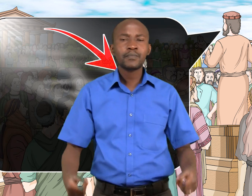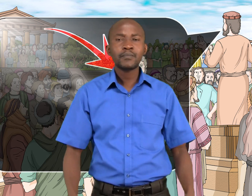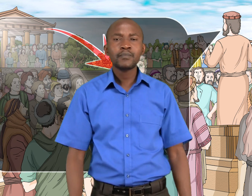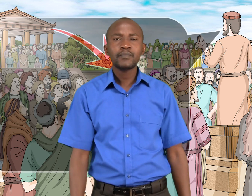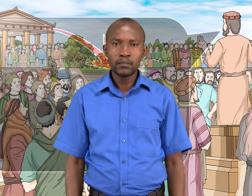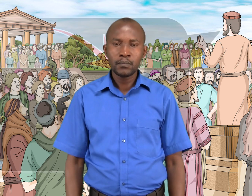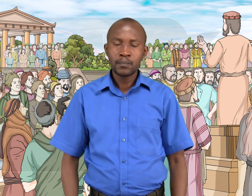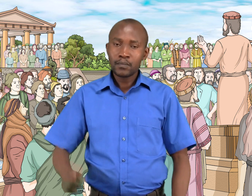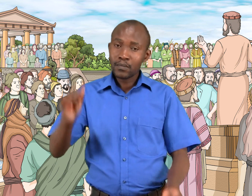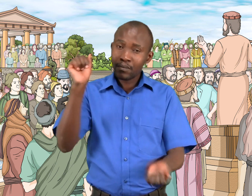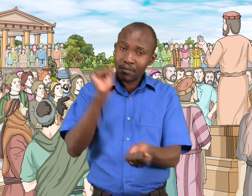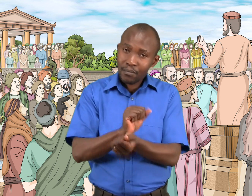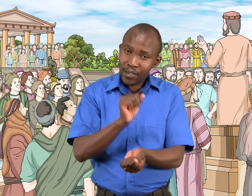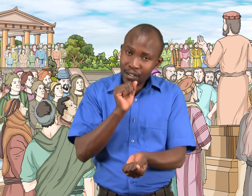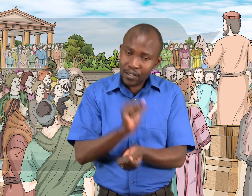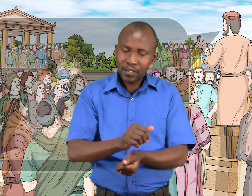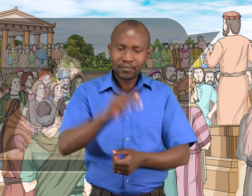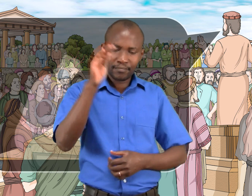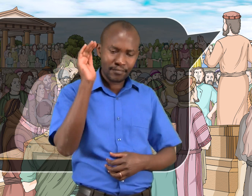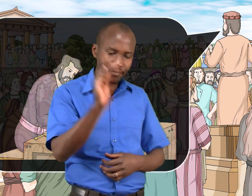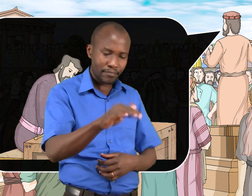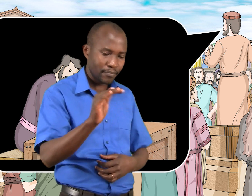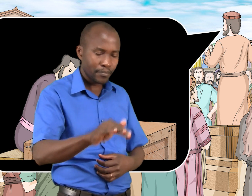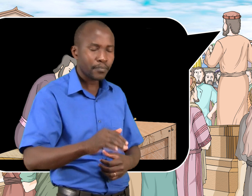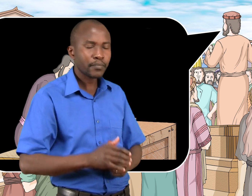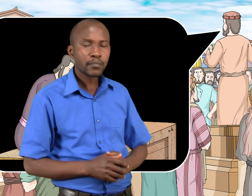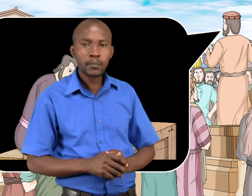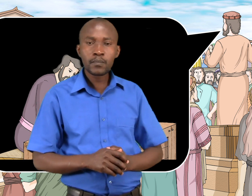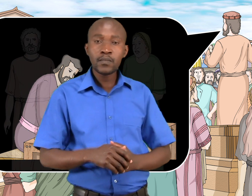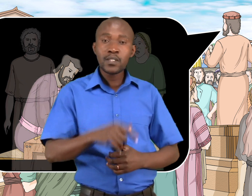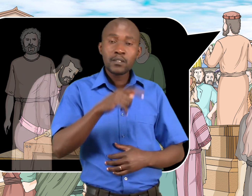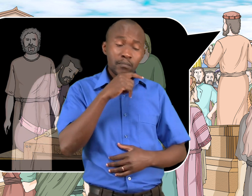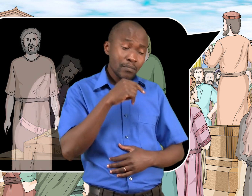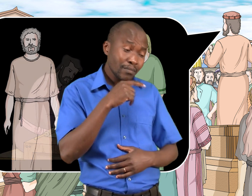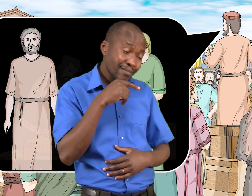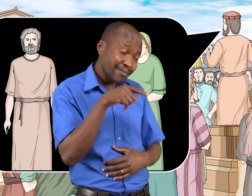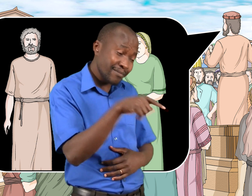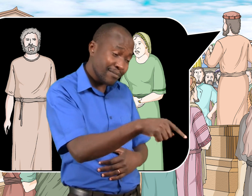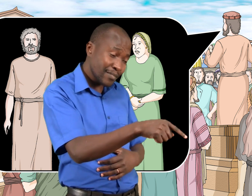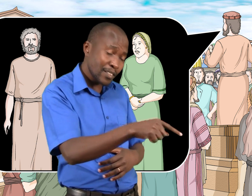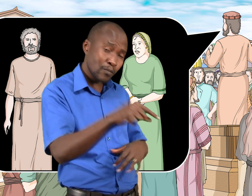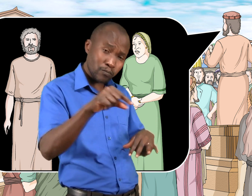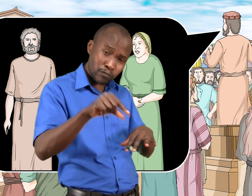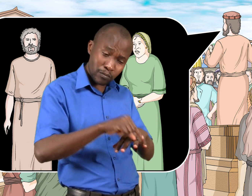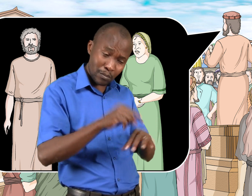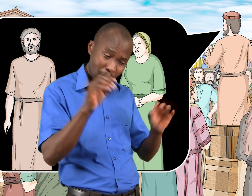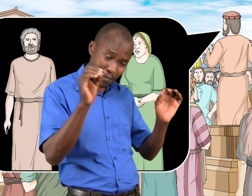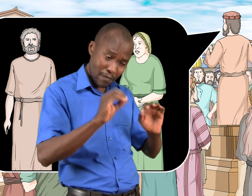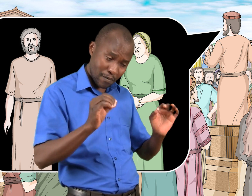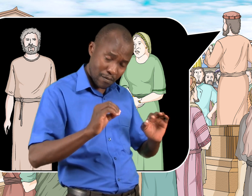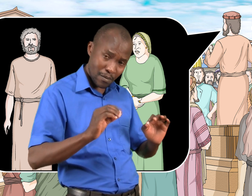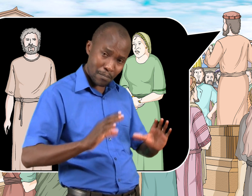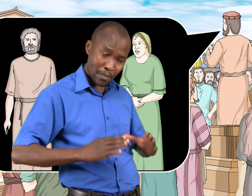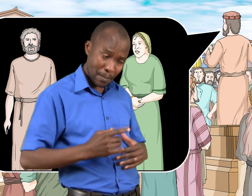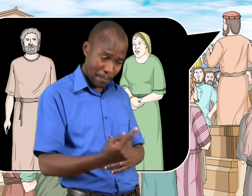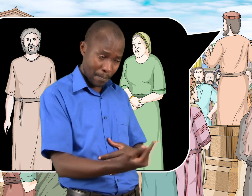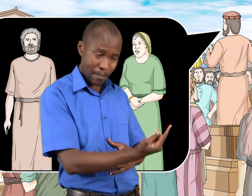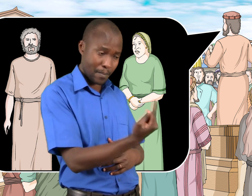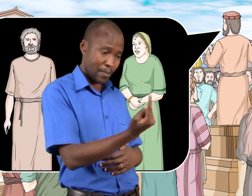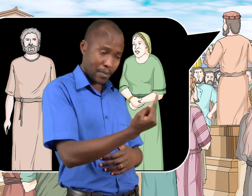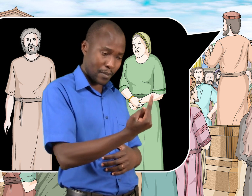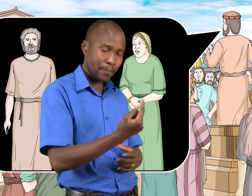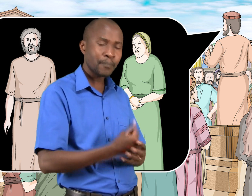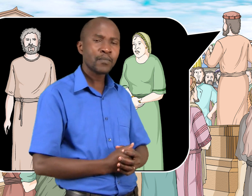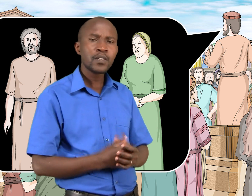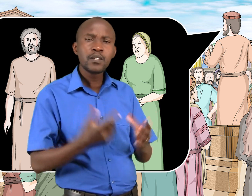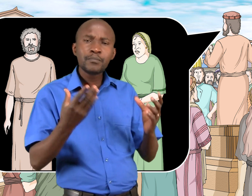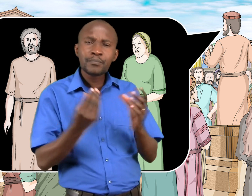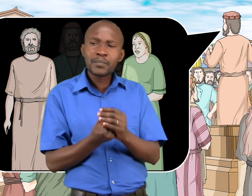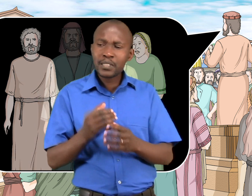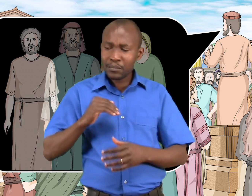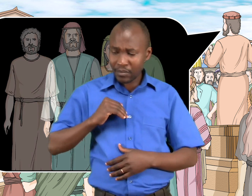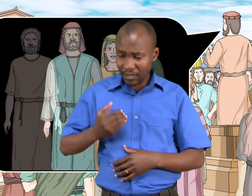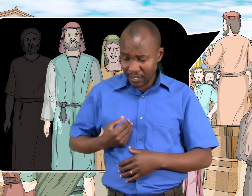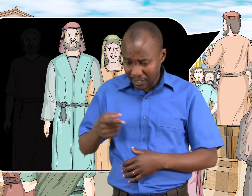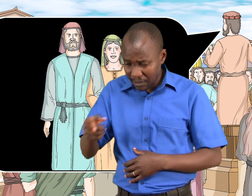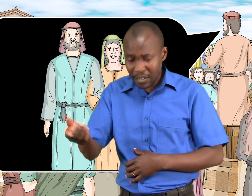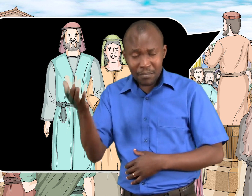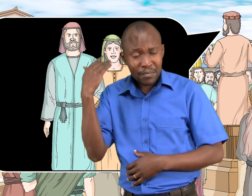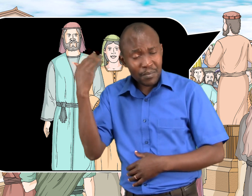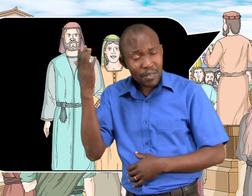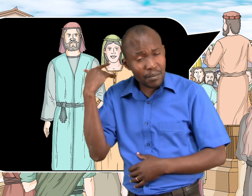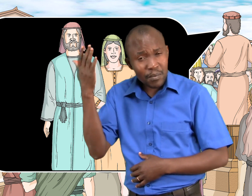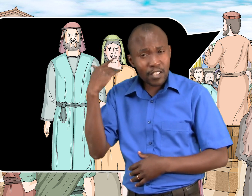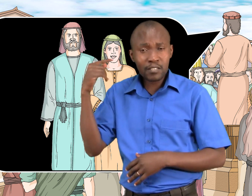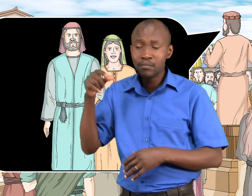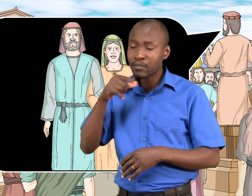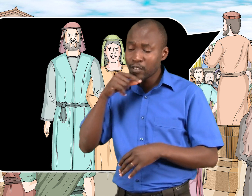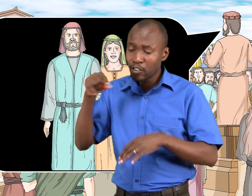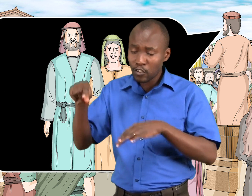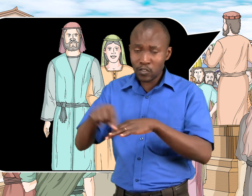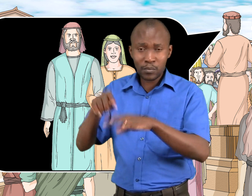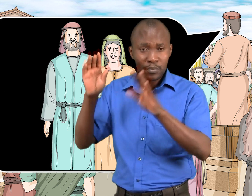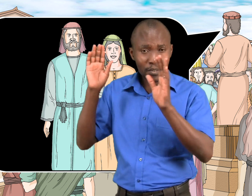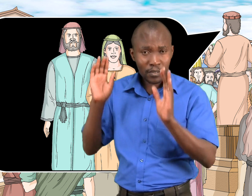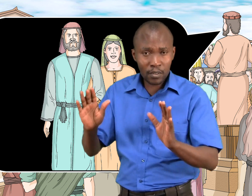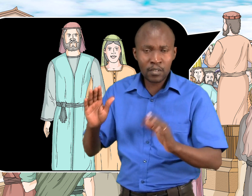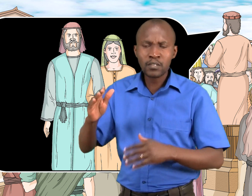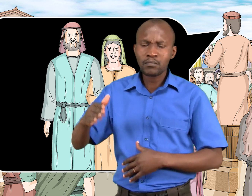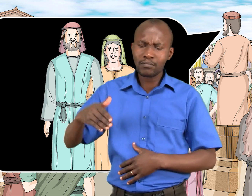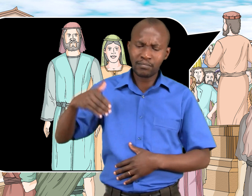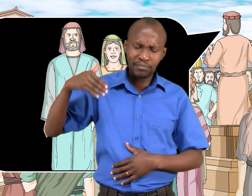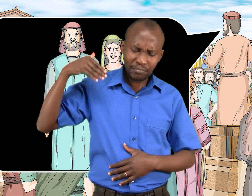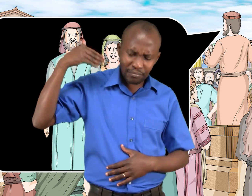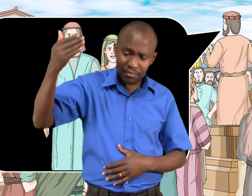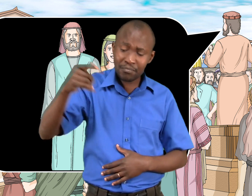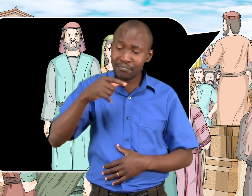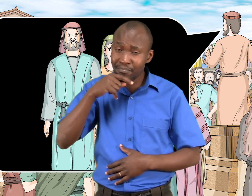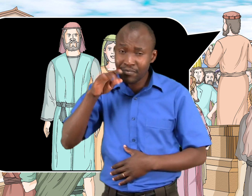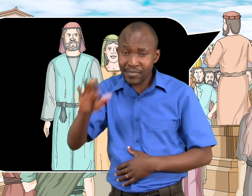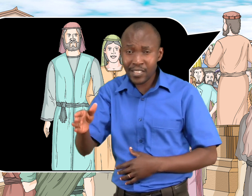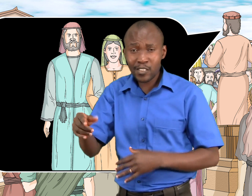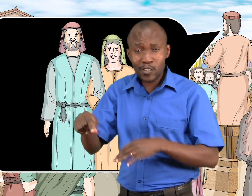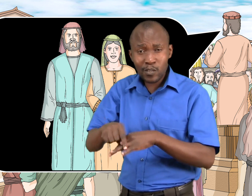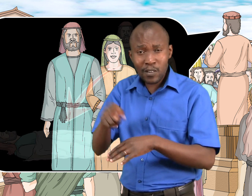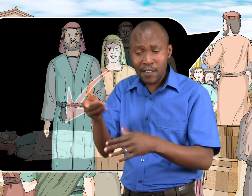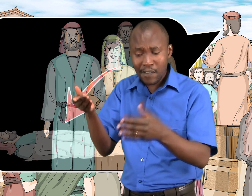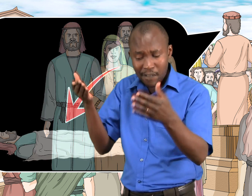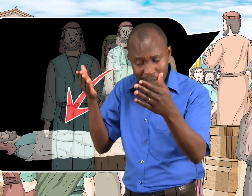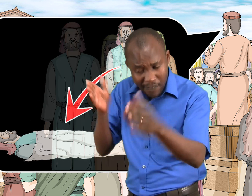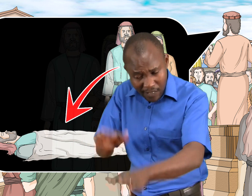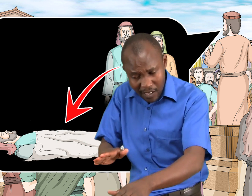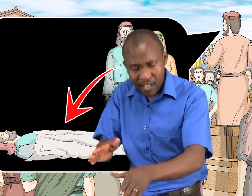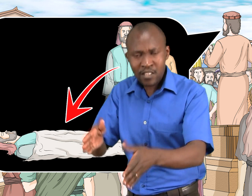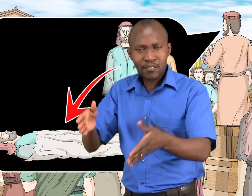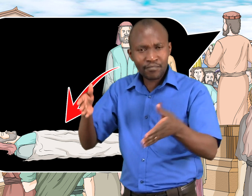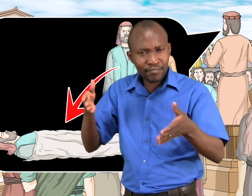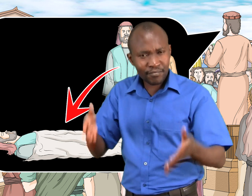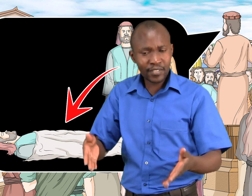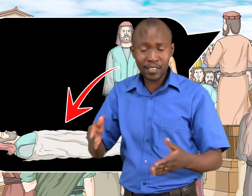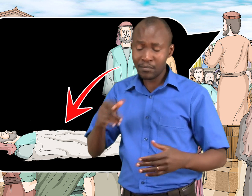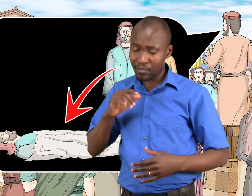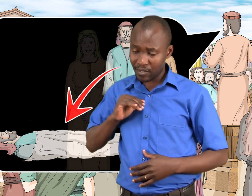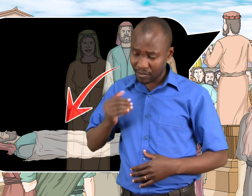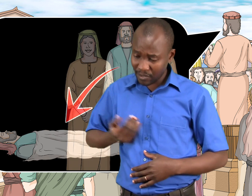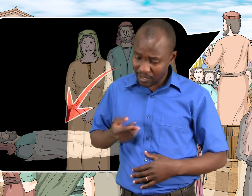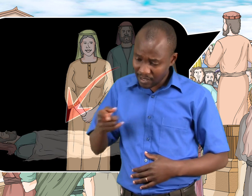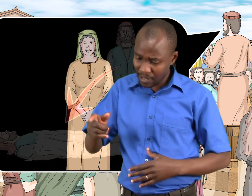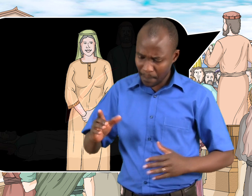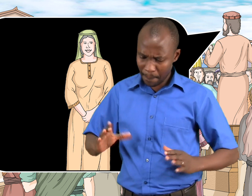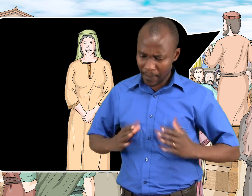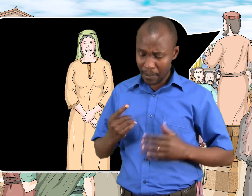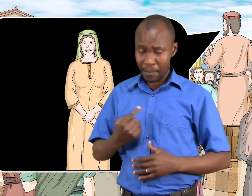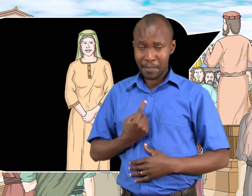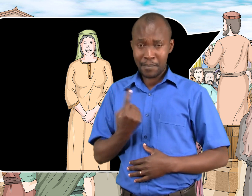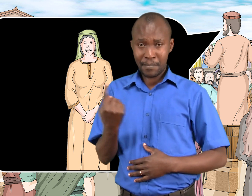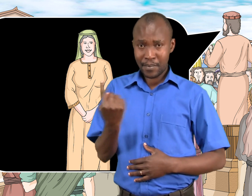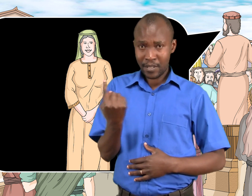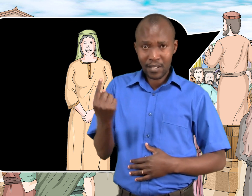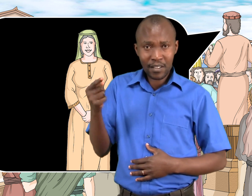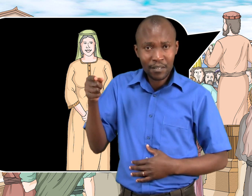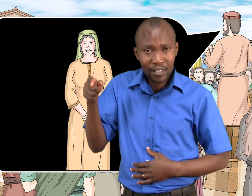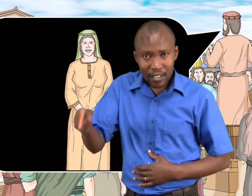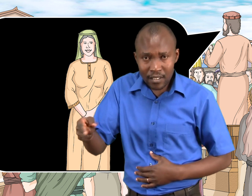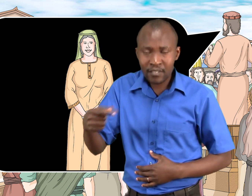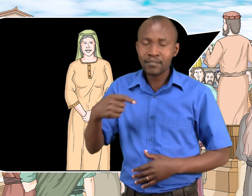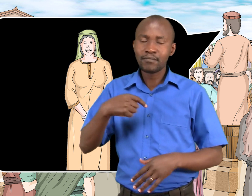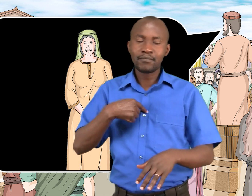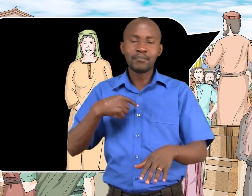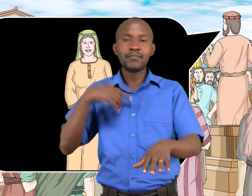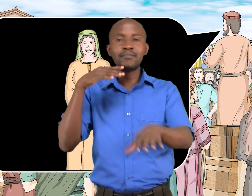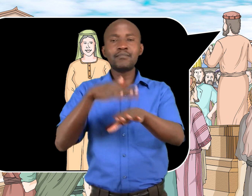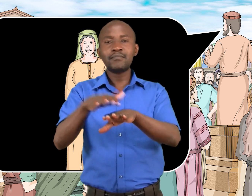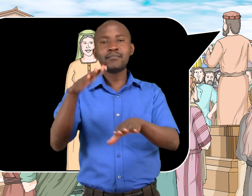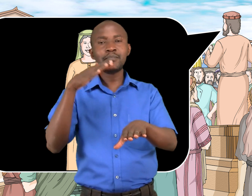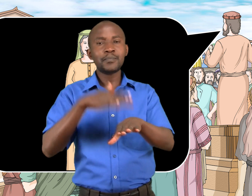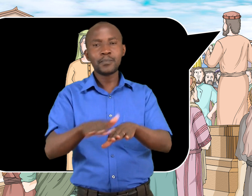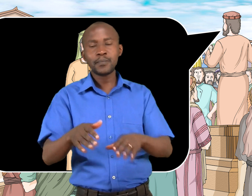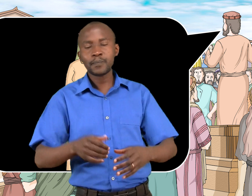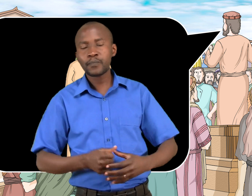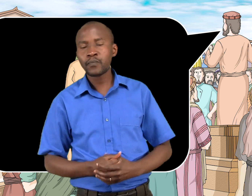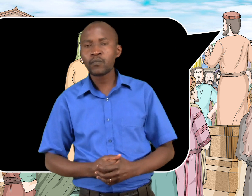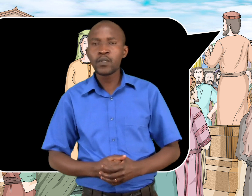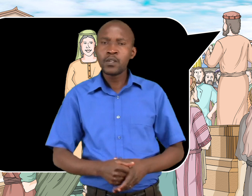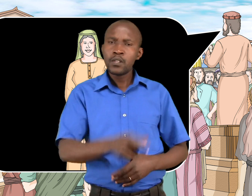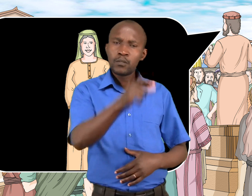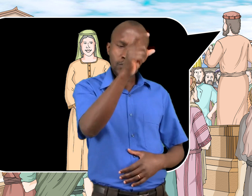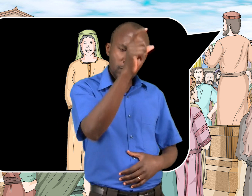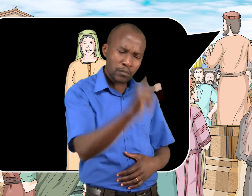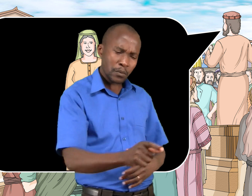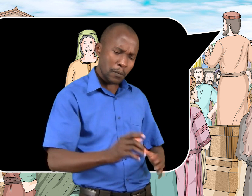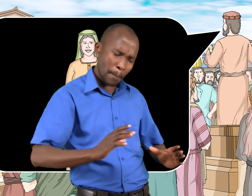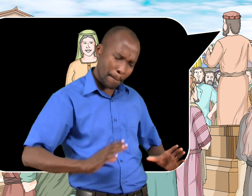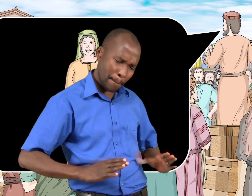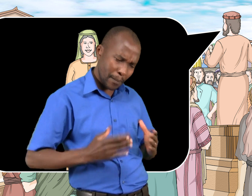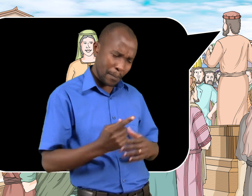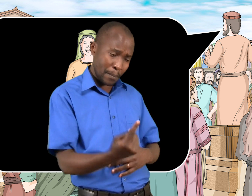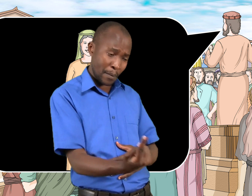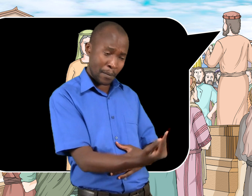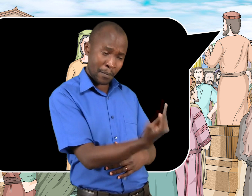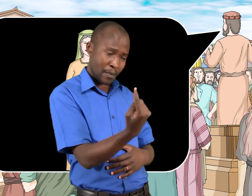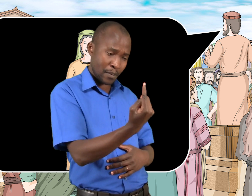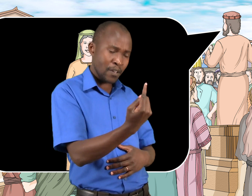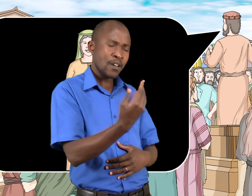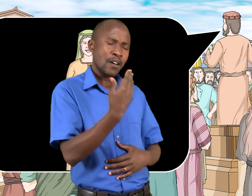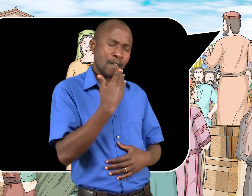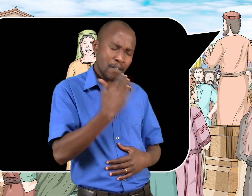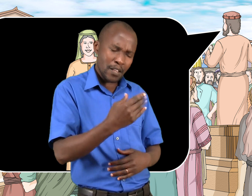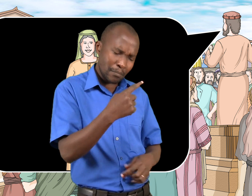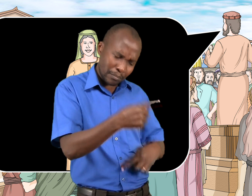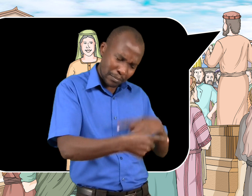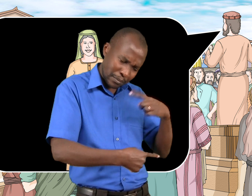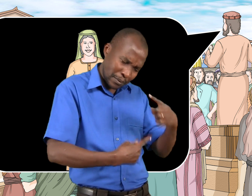Now to the unmarried and widows I say this: It is good for them to remain unmarried, as I am.